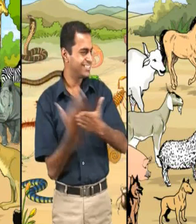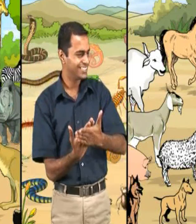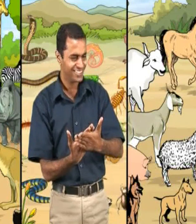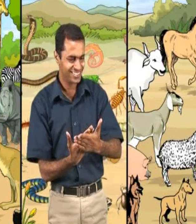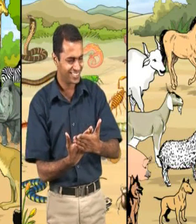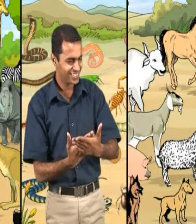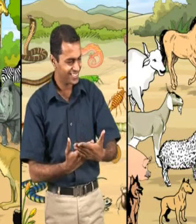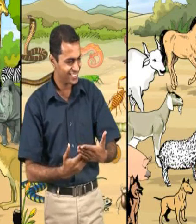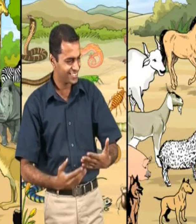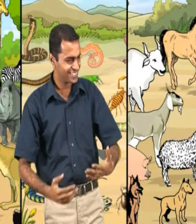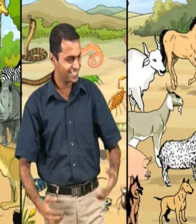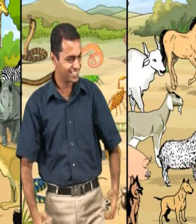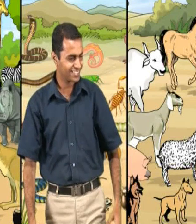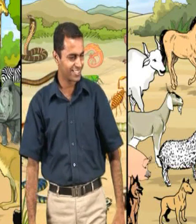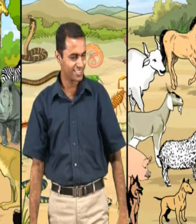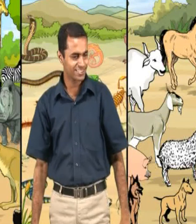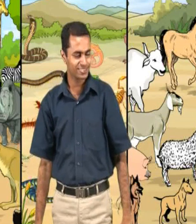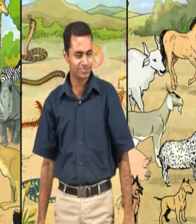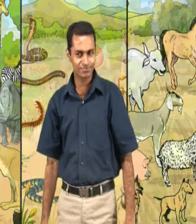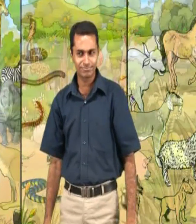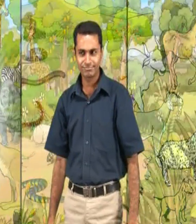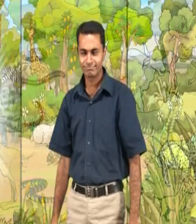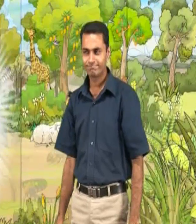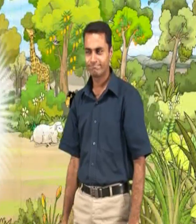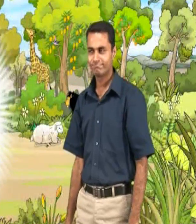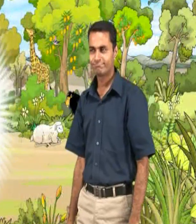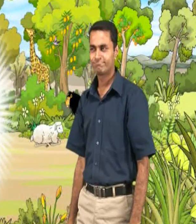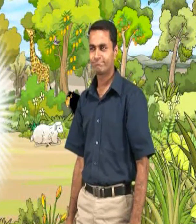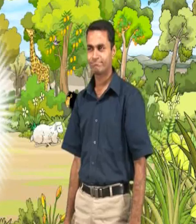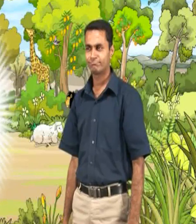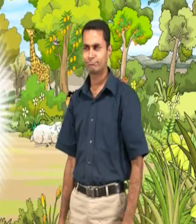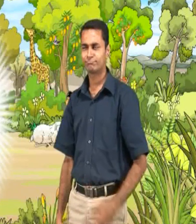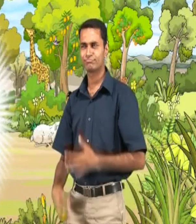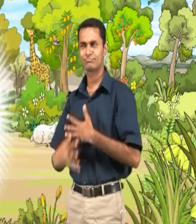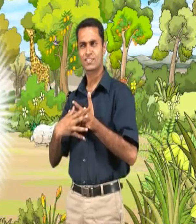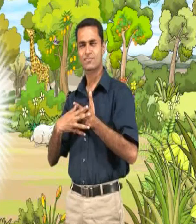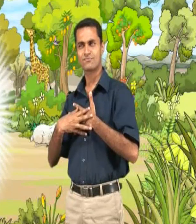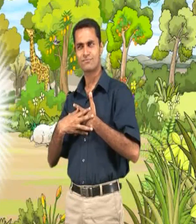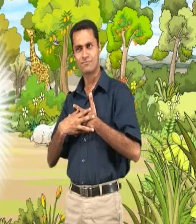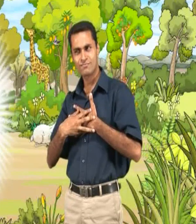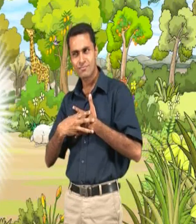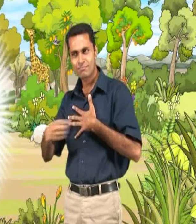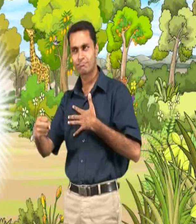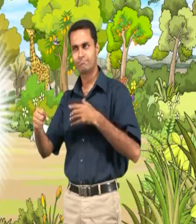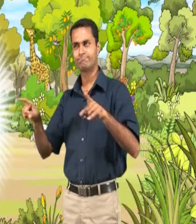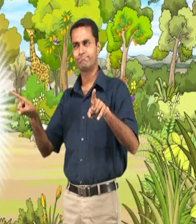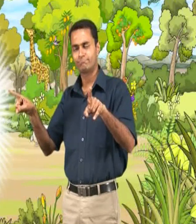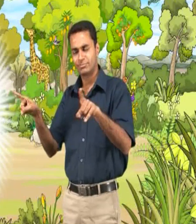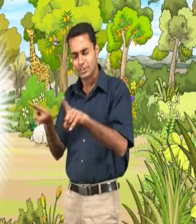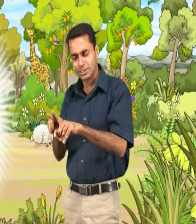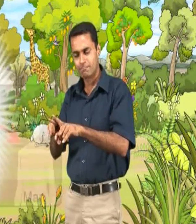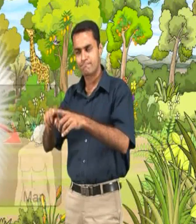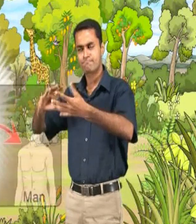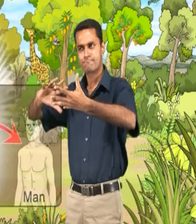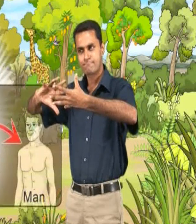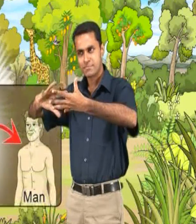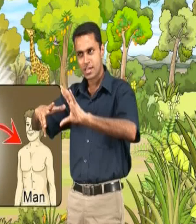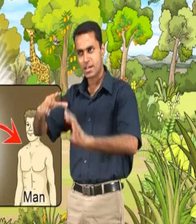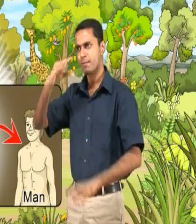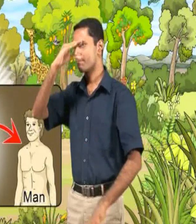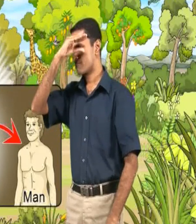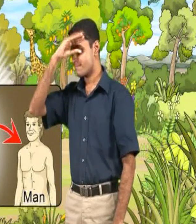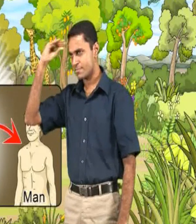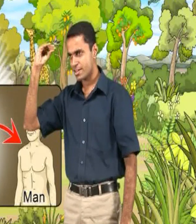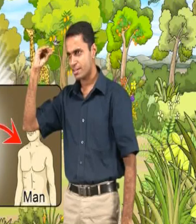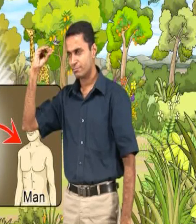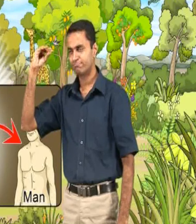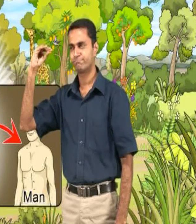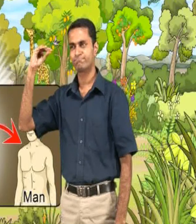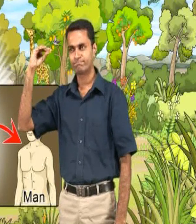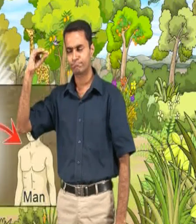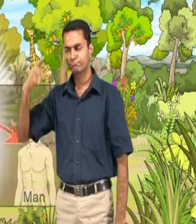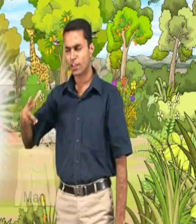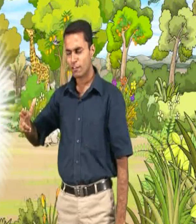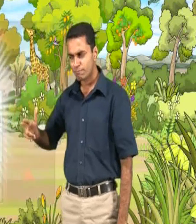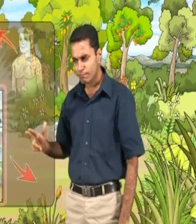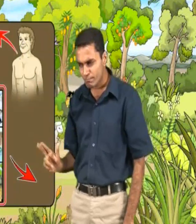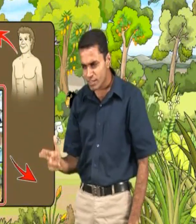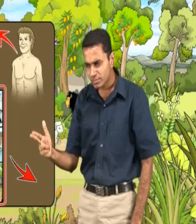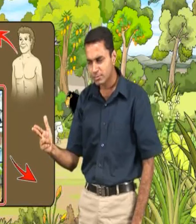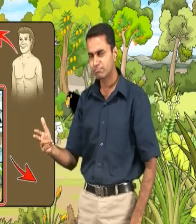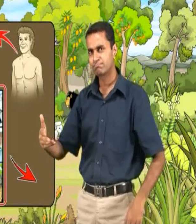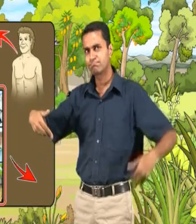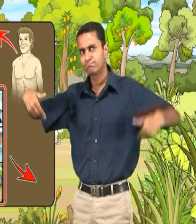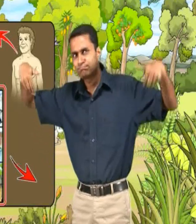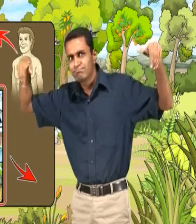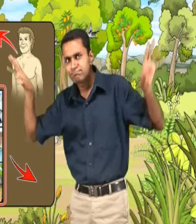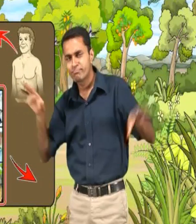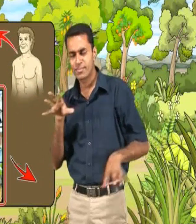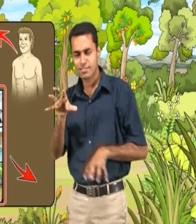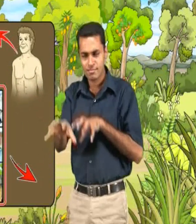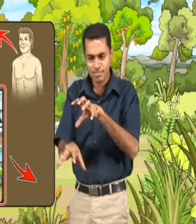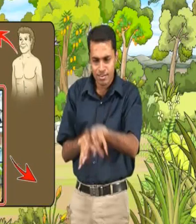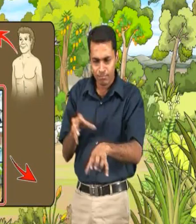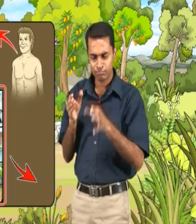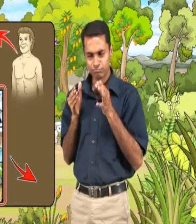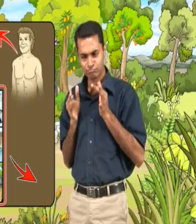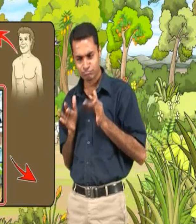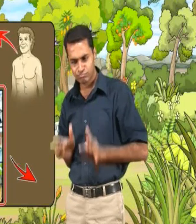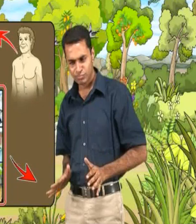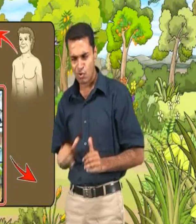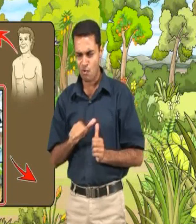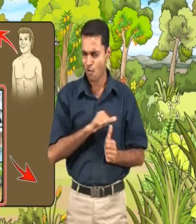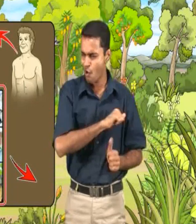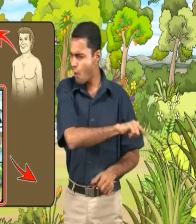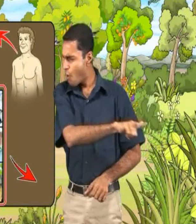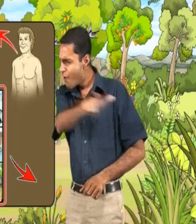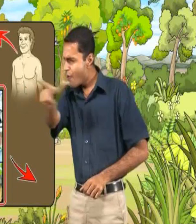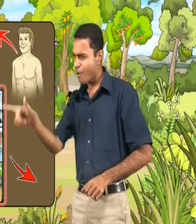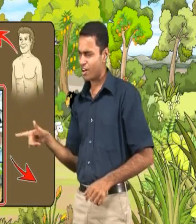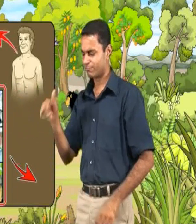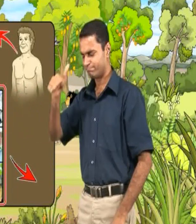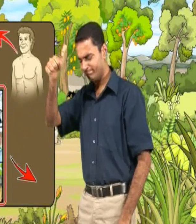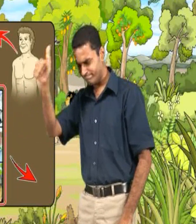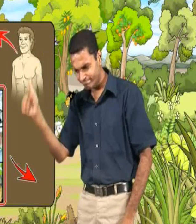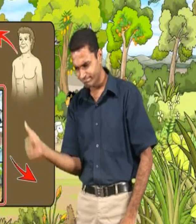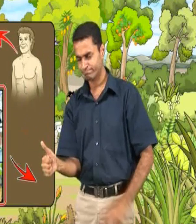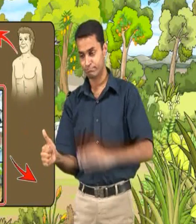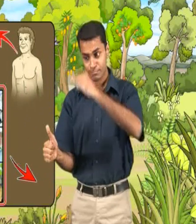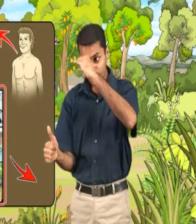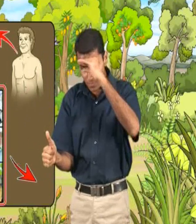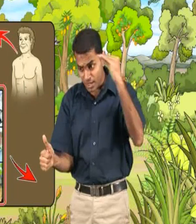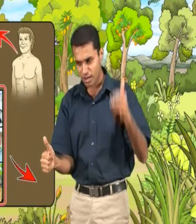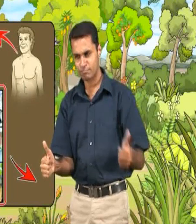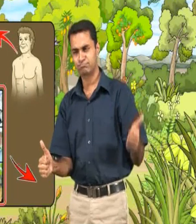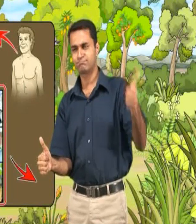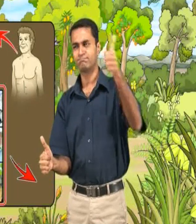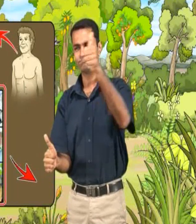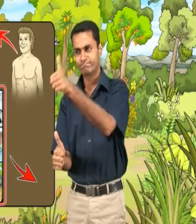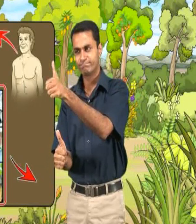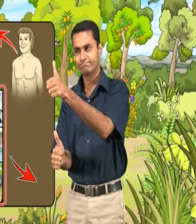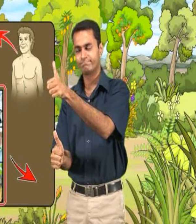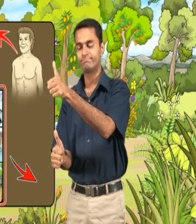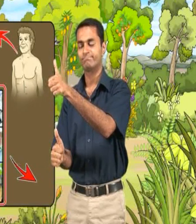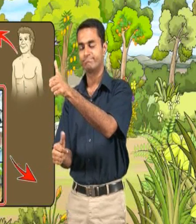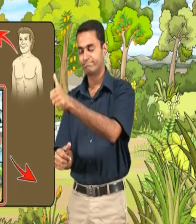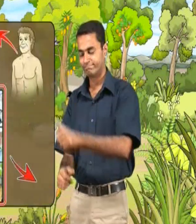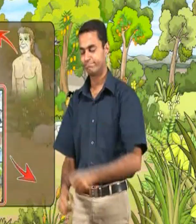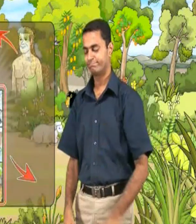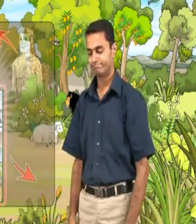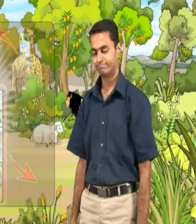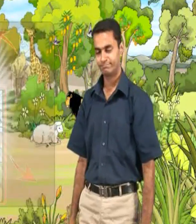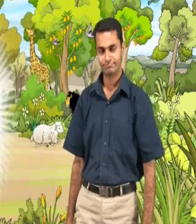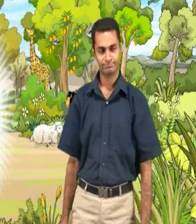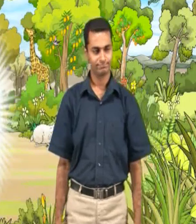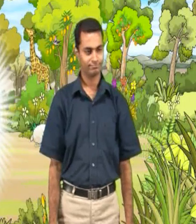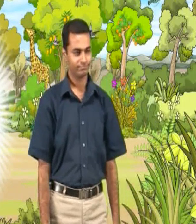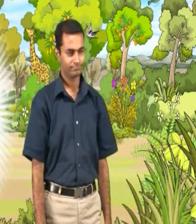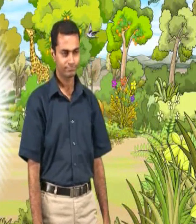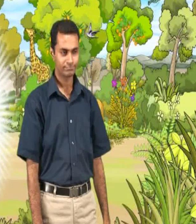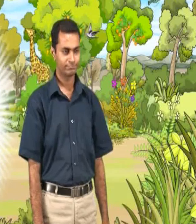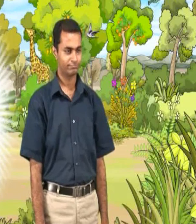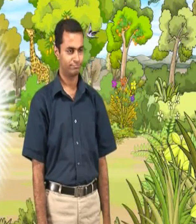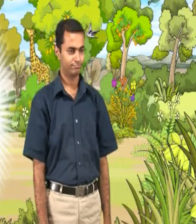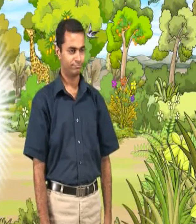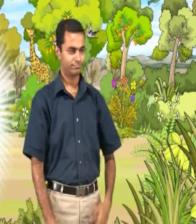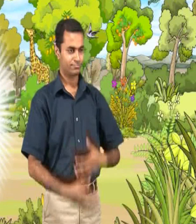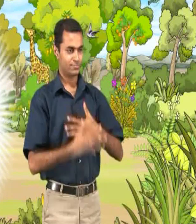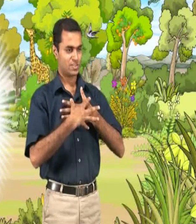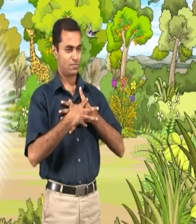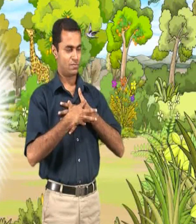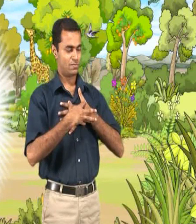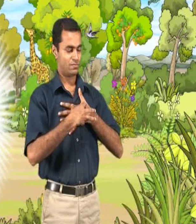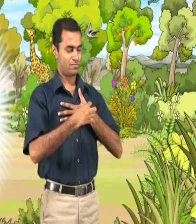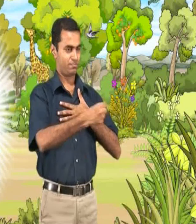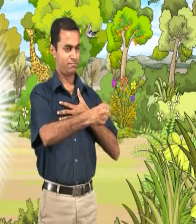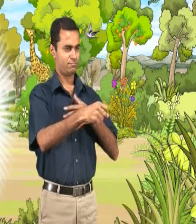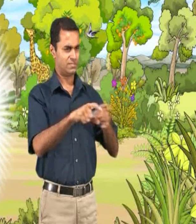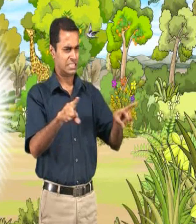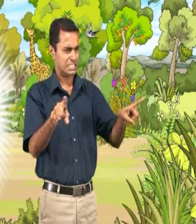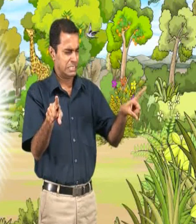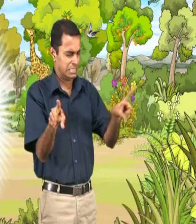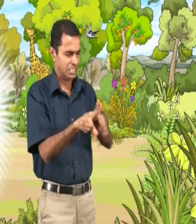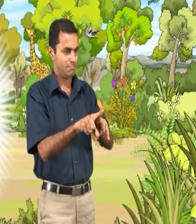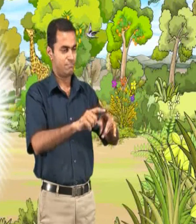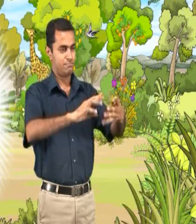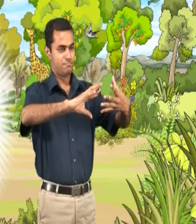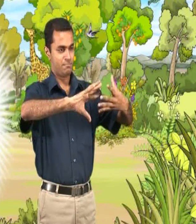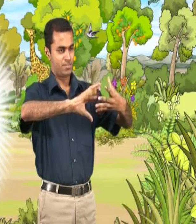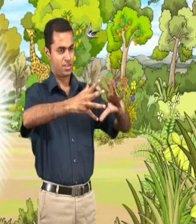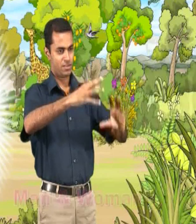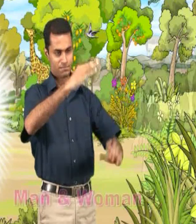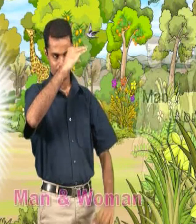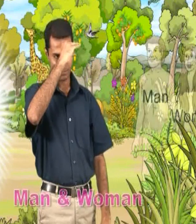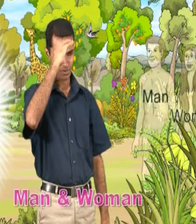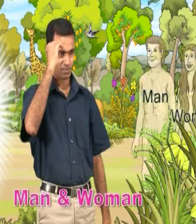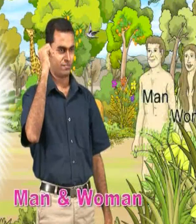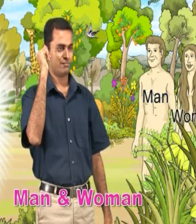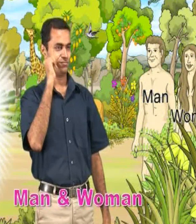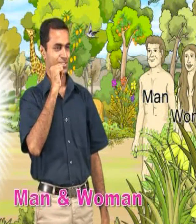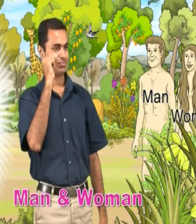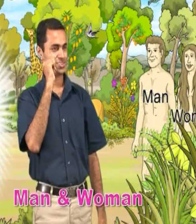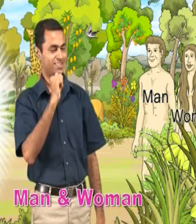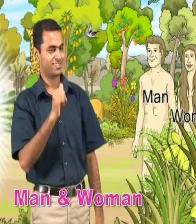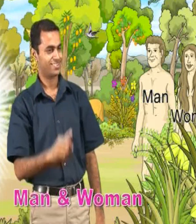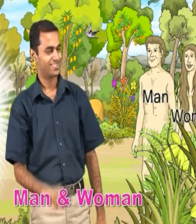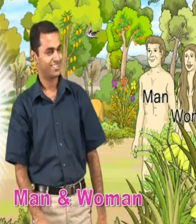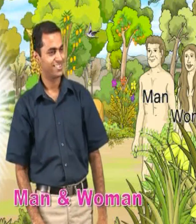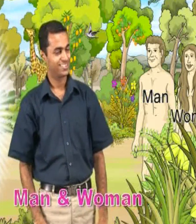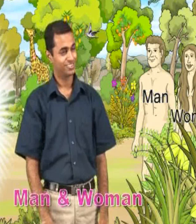Then God said, “Let Us make man in Our image, after Our likeness, to rule over the fish of the sea and the birds of the air, over the livestock, and over all the earth itself and every creature that crawls upon it.” So God created man in His own image; in the image of God He created him;